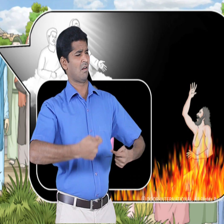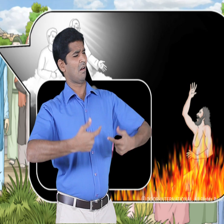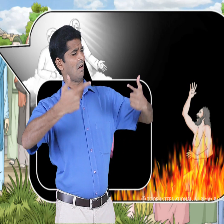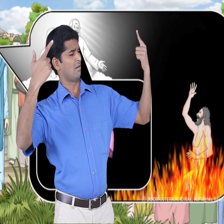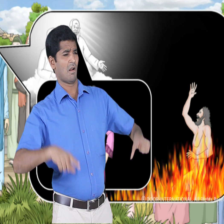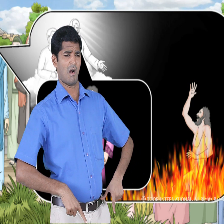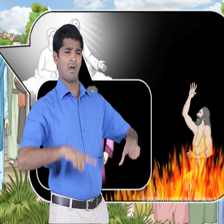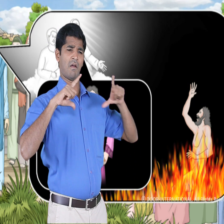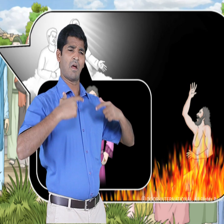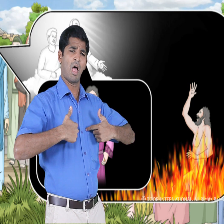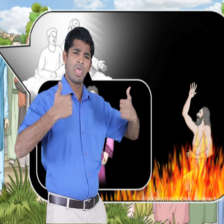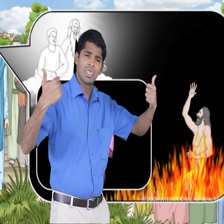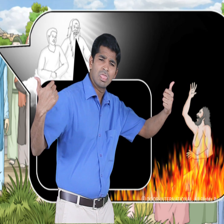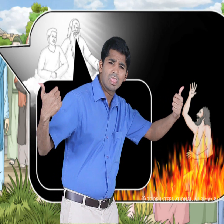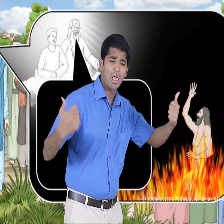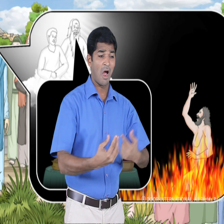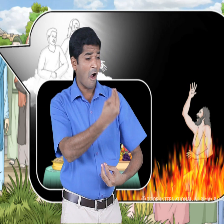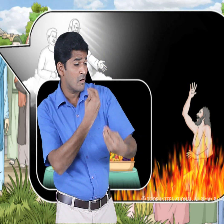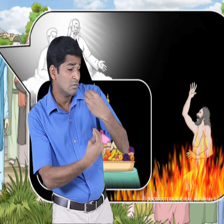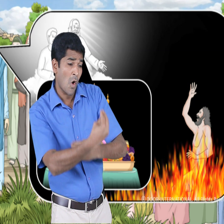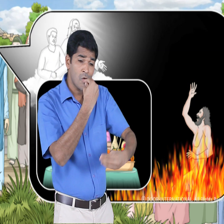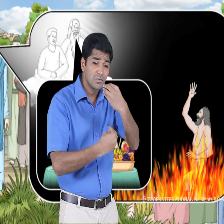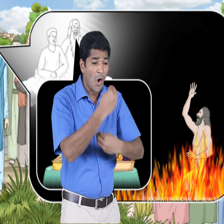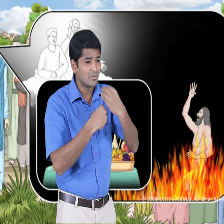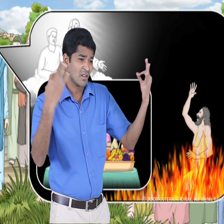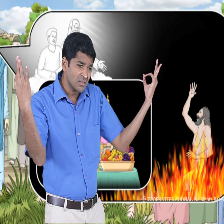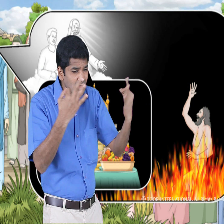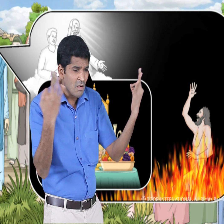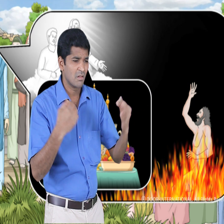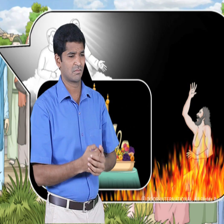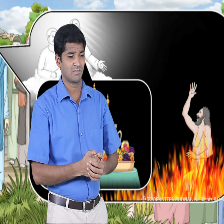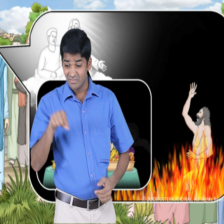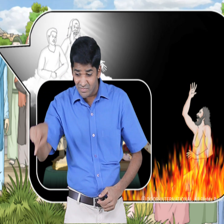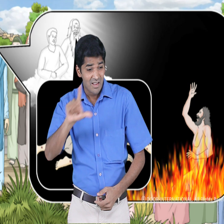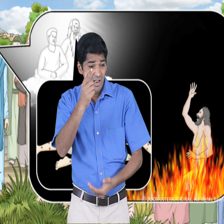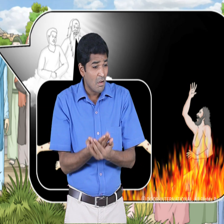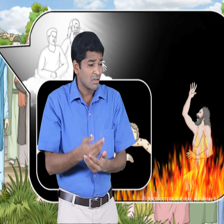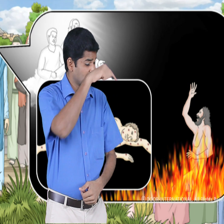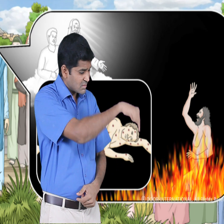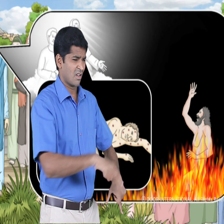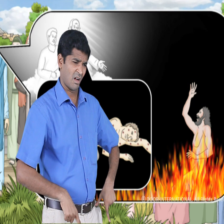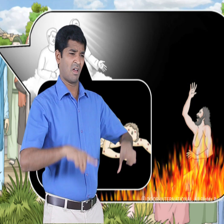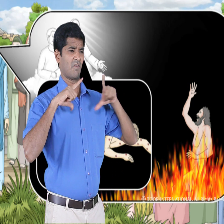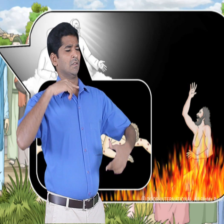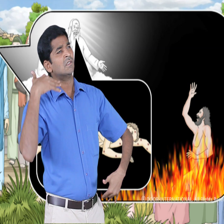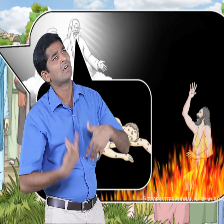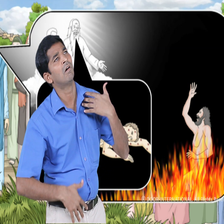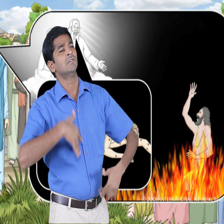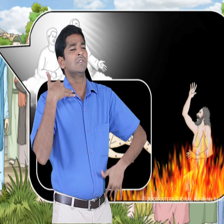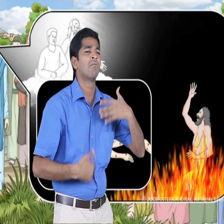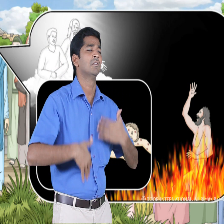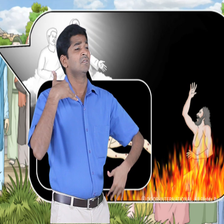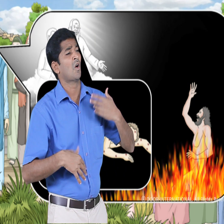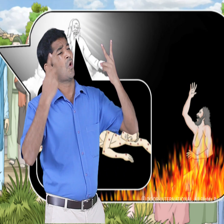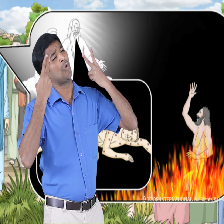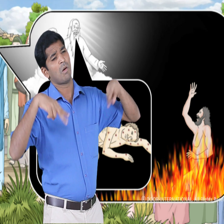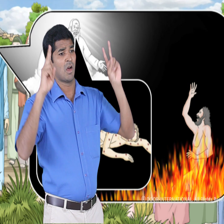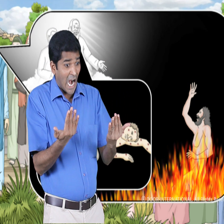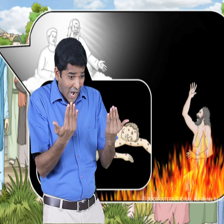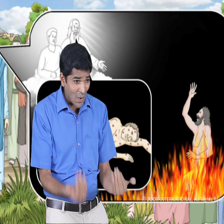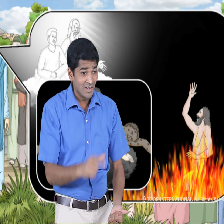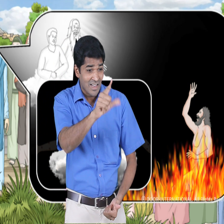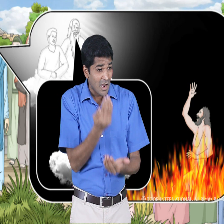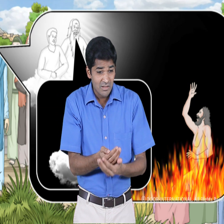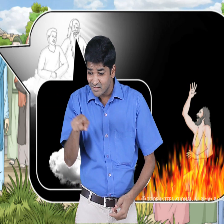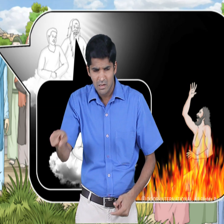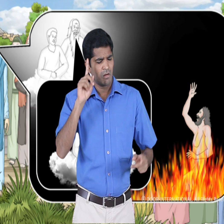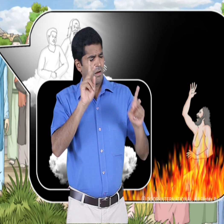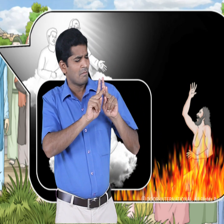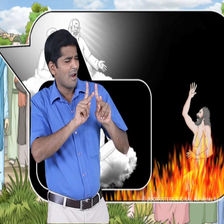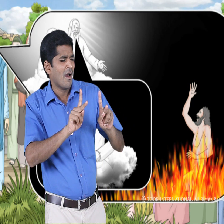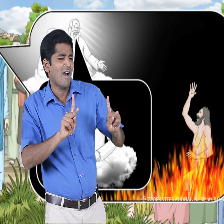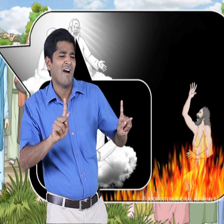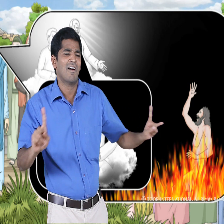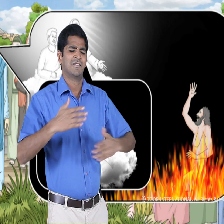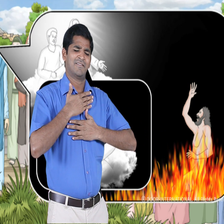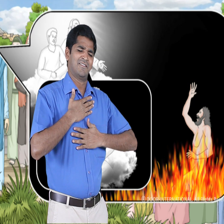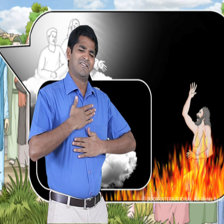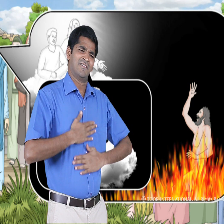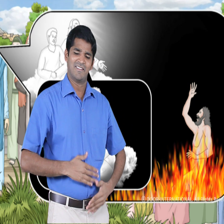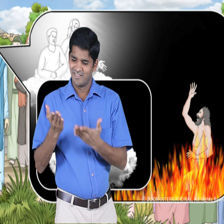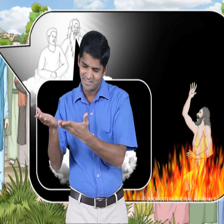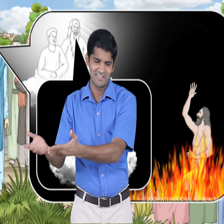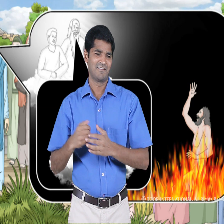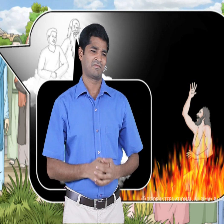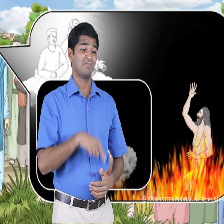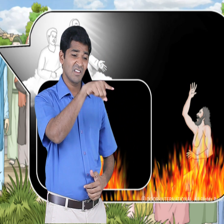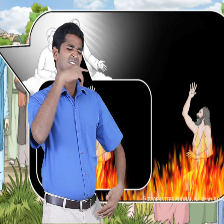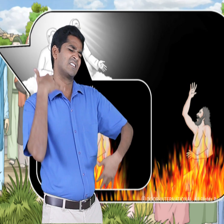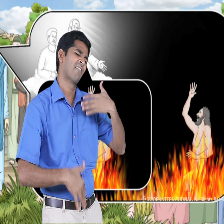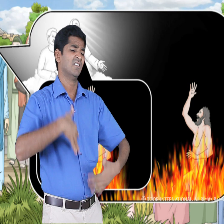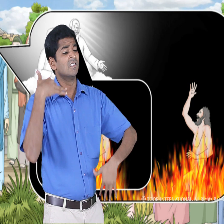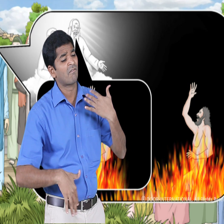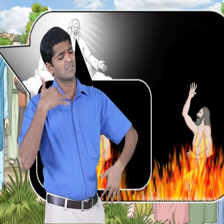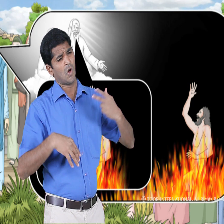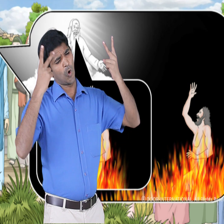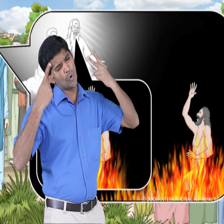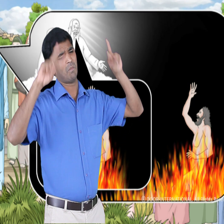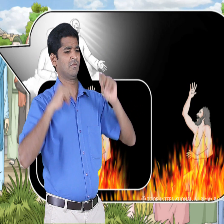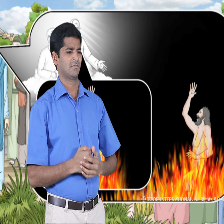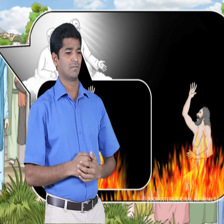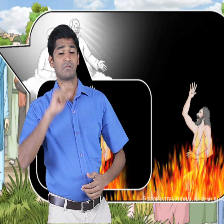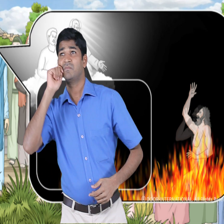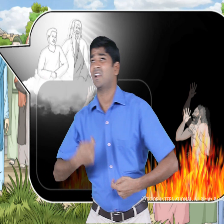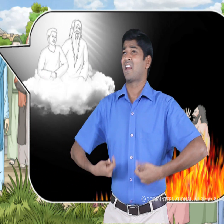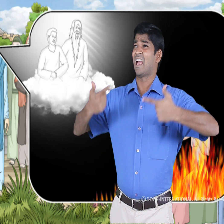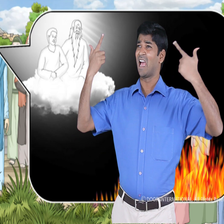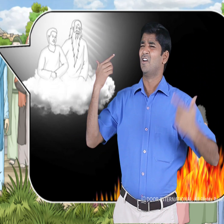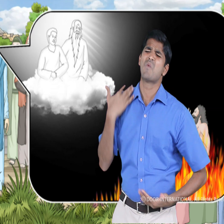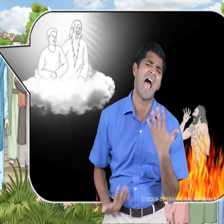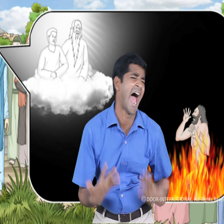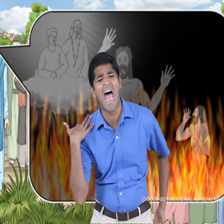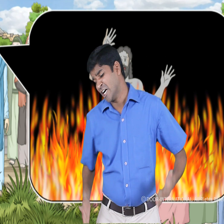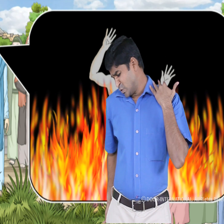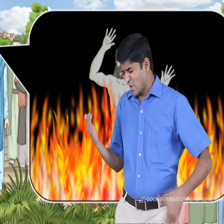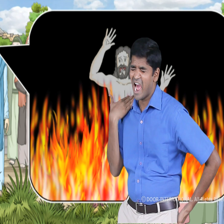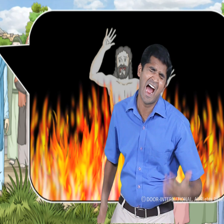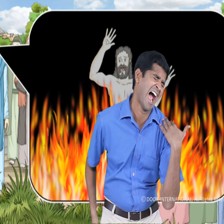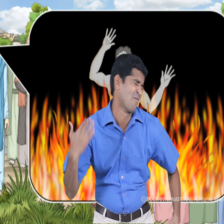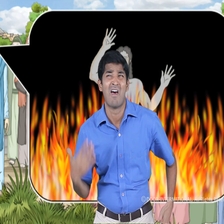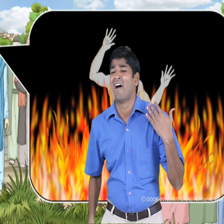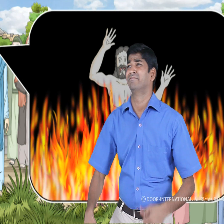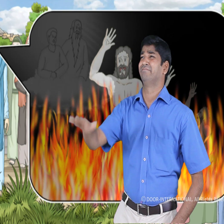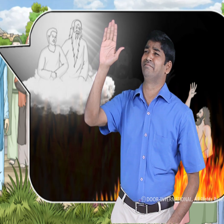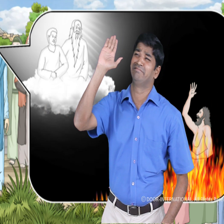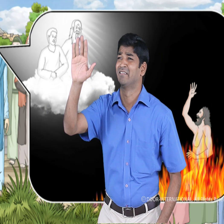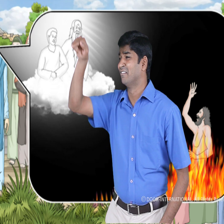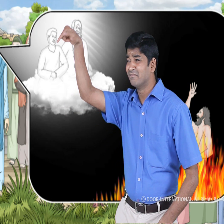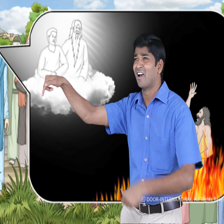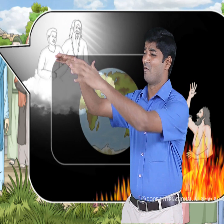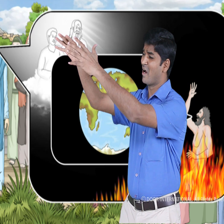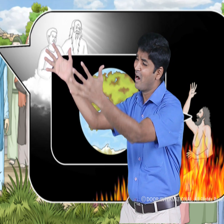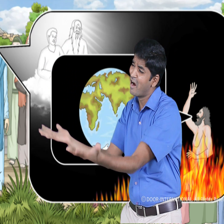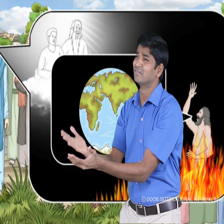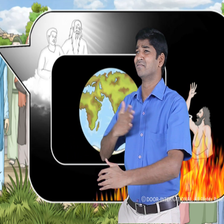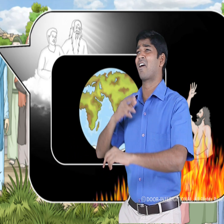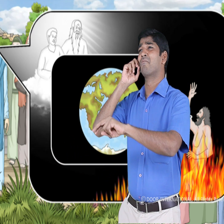And besides all this, a great chasm has been fixed between us and you, so that even those who wish cannot cross from here to you, nor can anyone cross from there to us.’